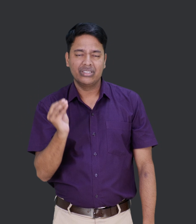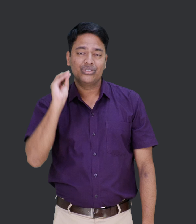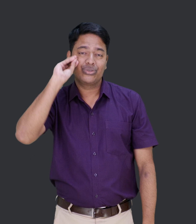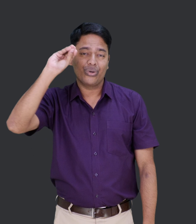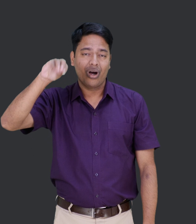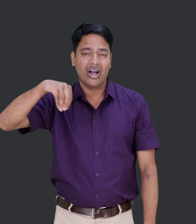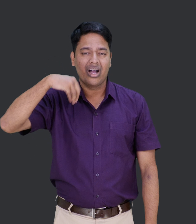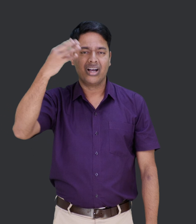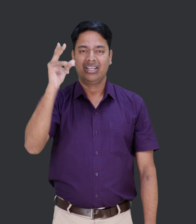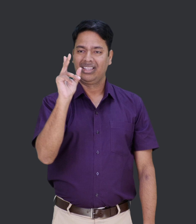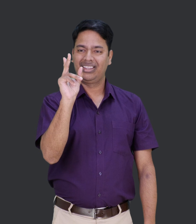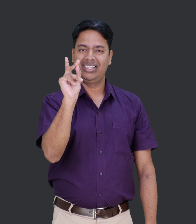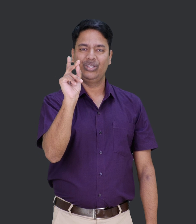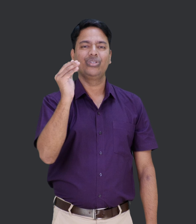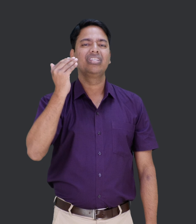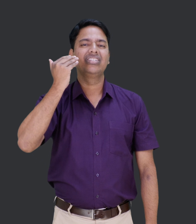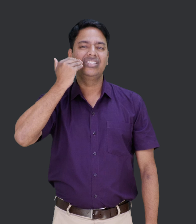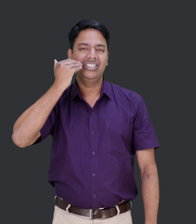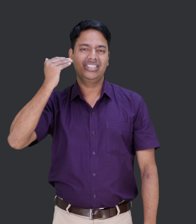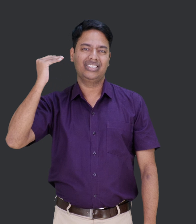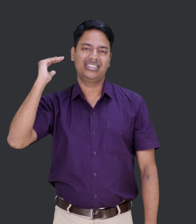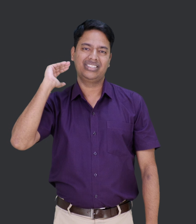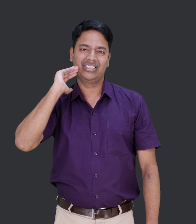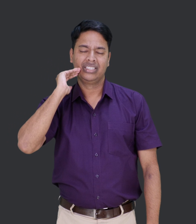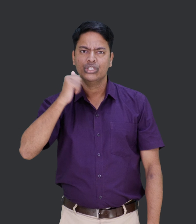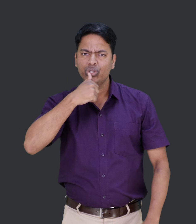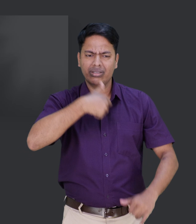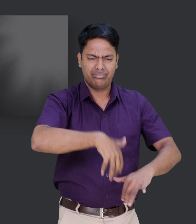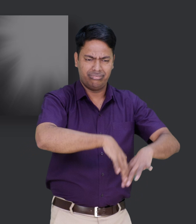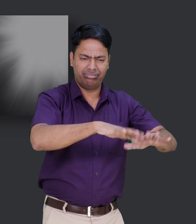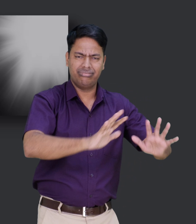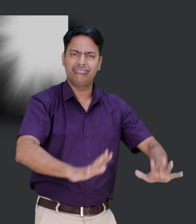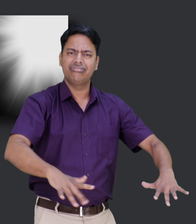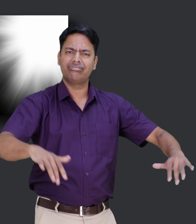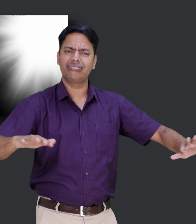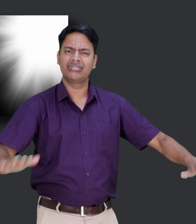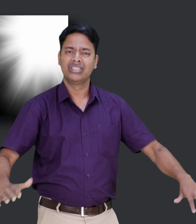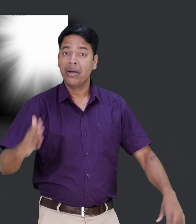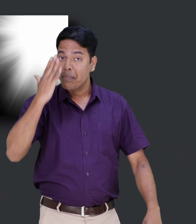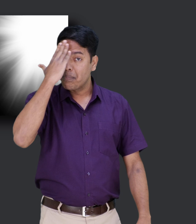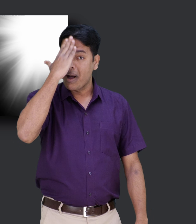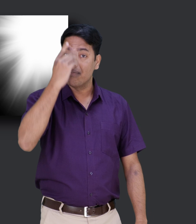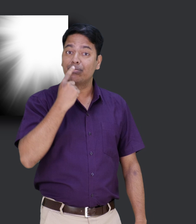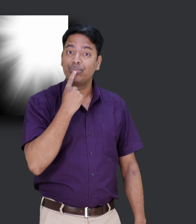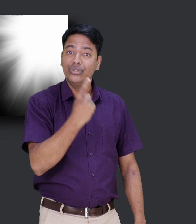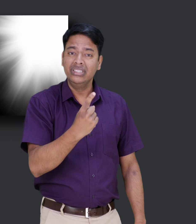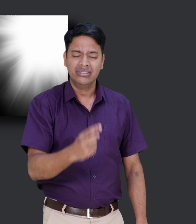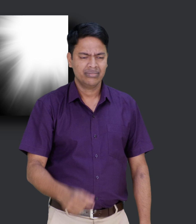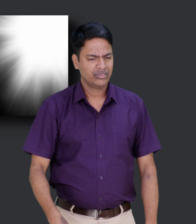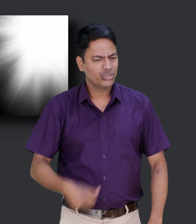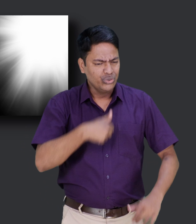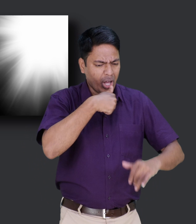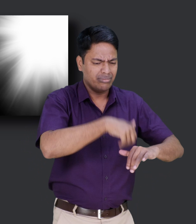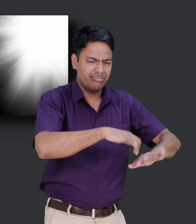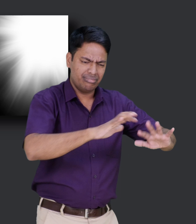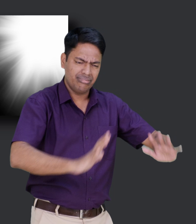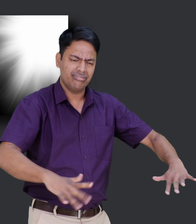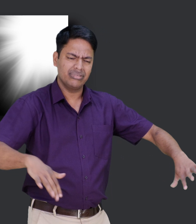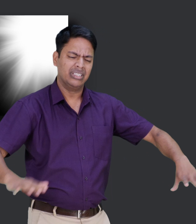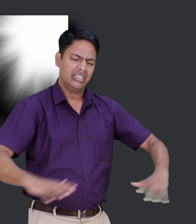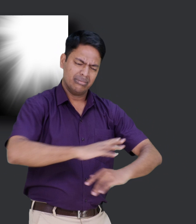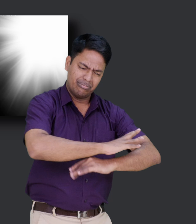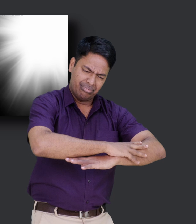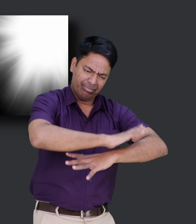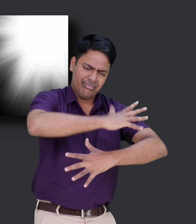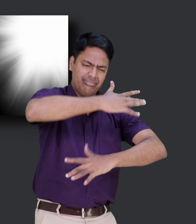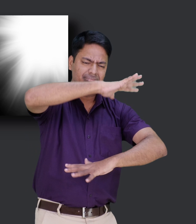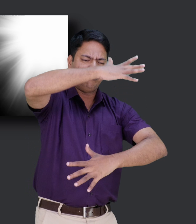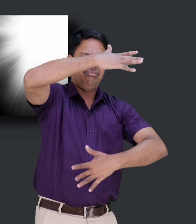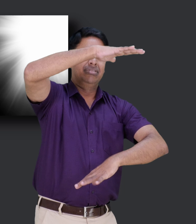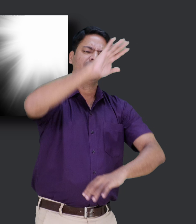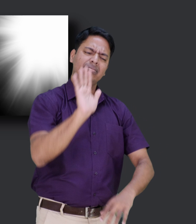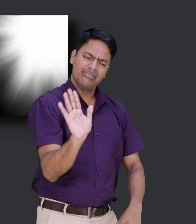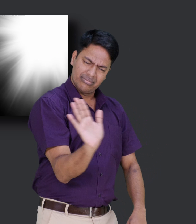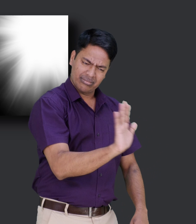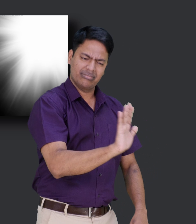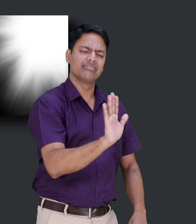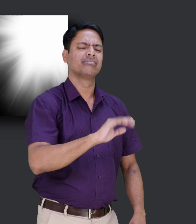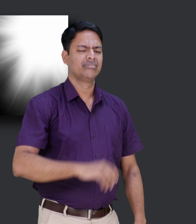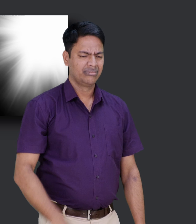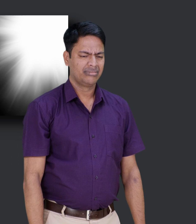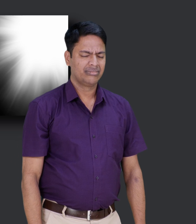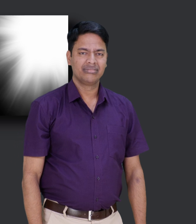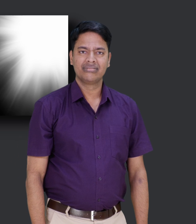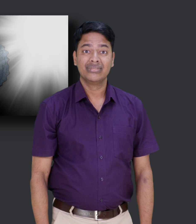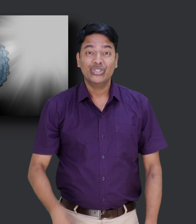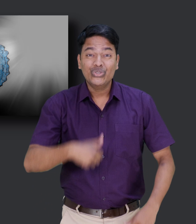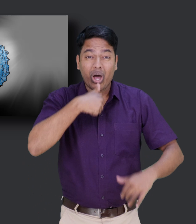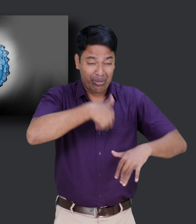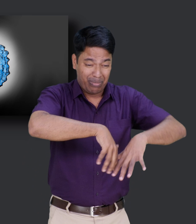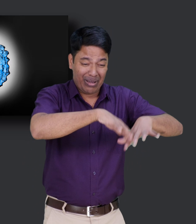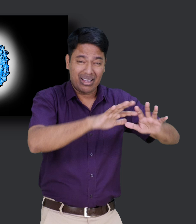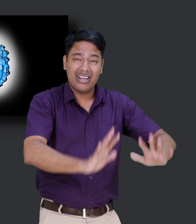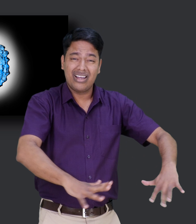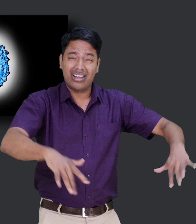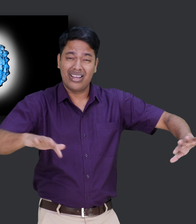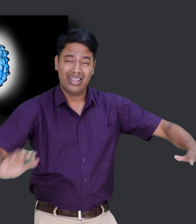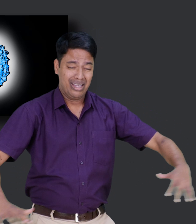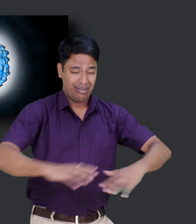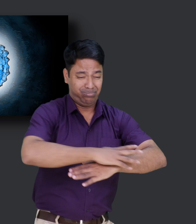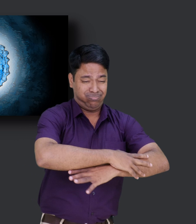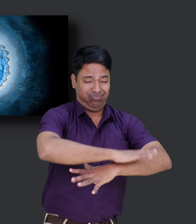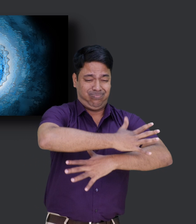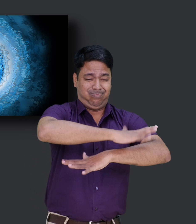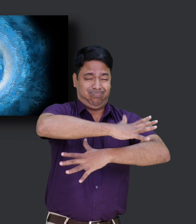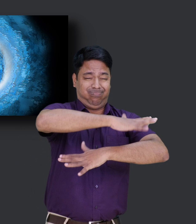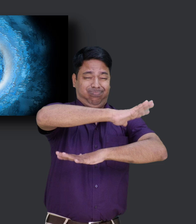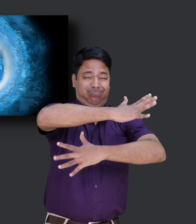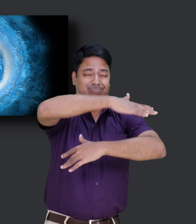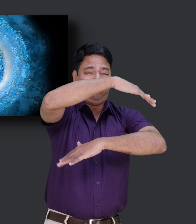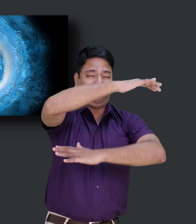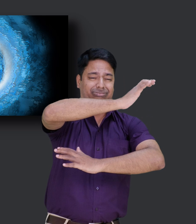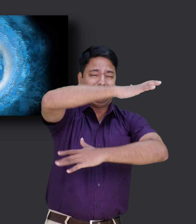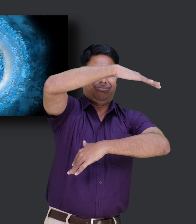And there was evening, and there was morning—the first day.